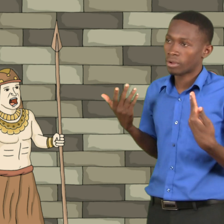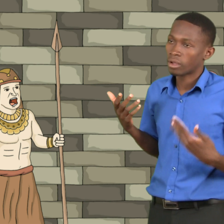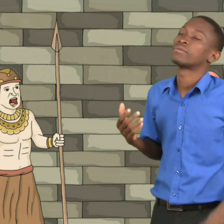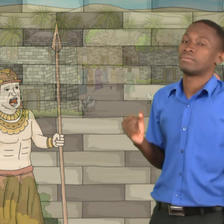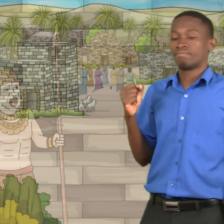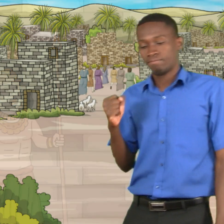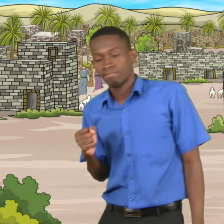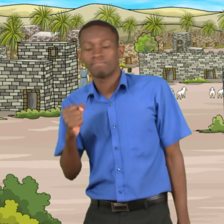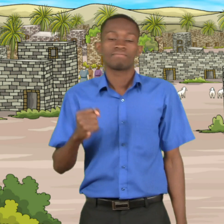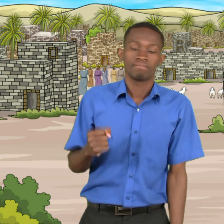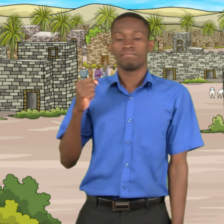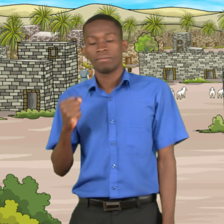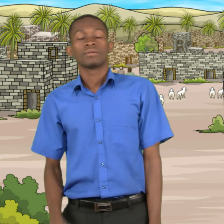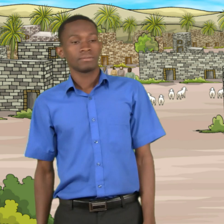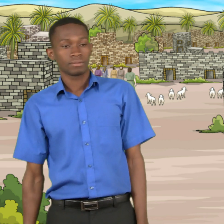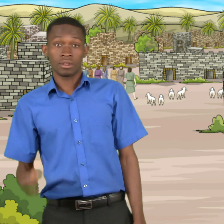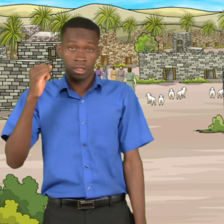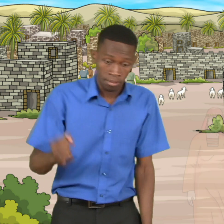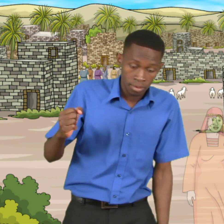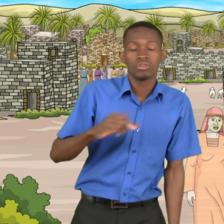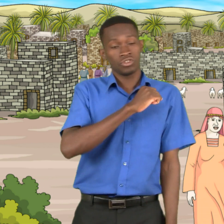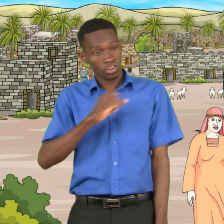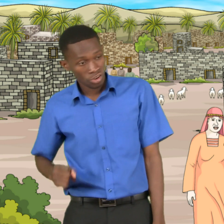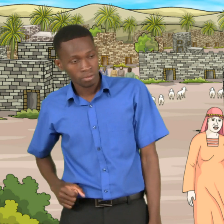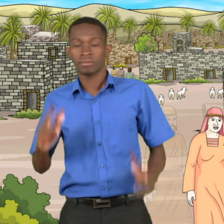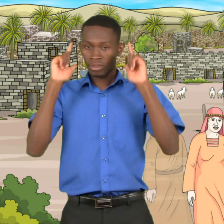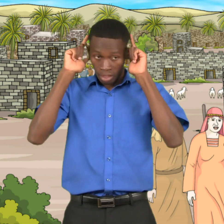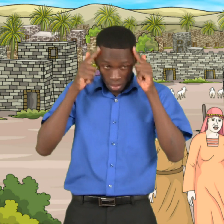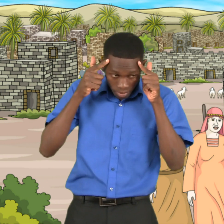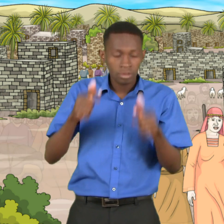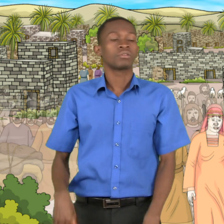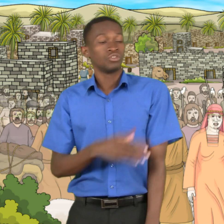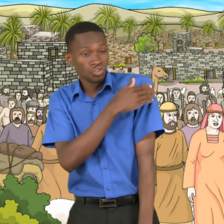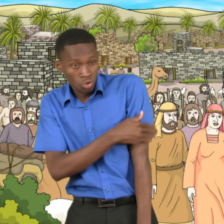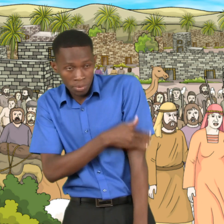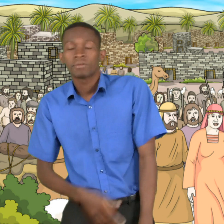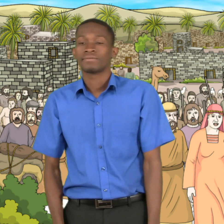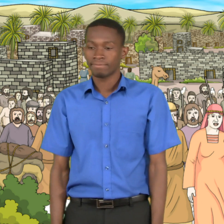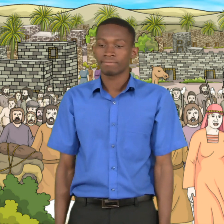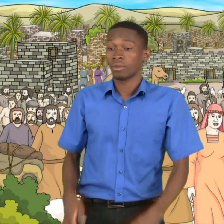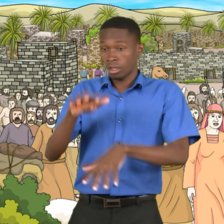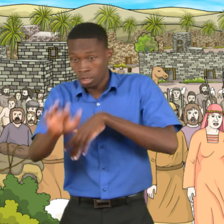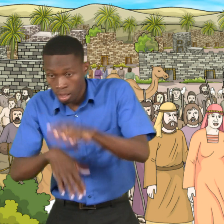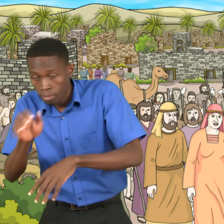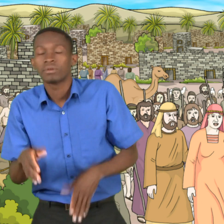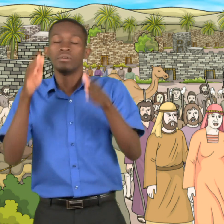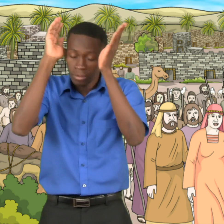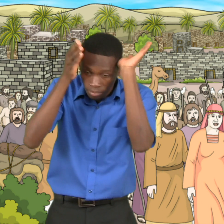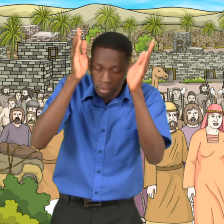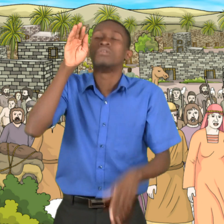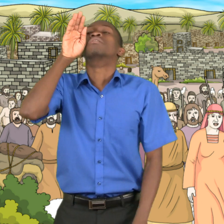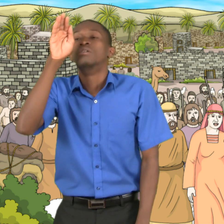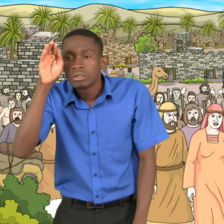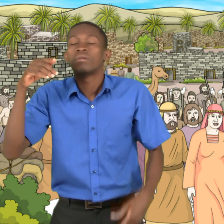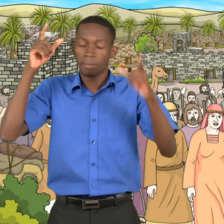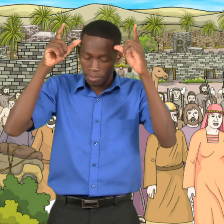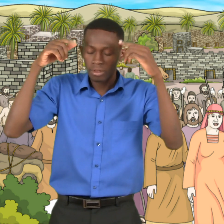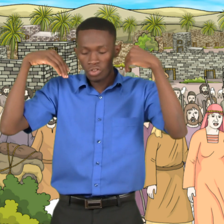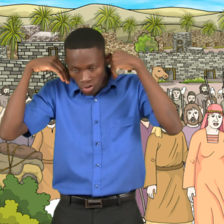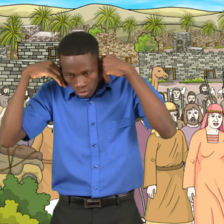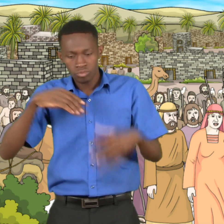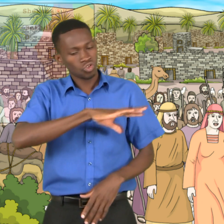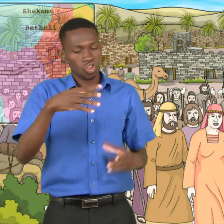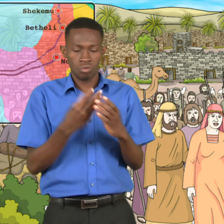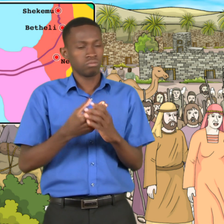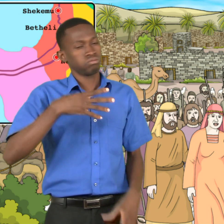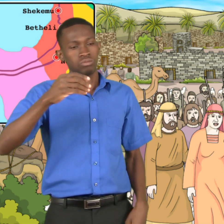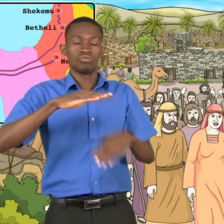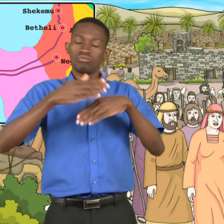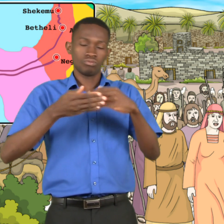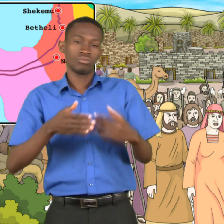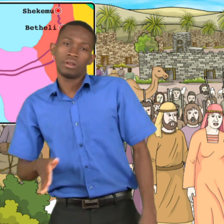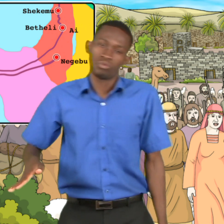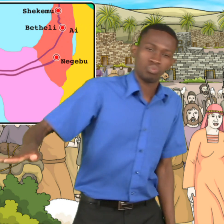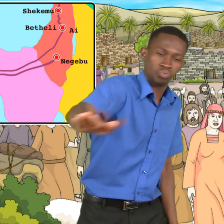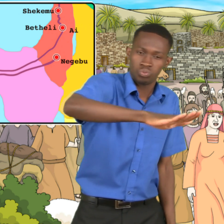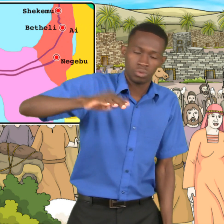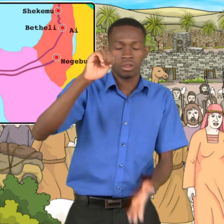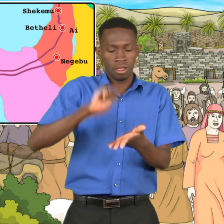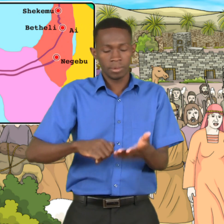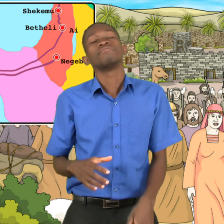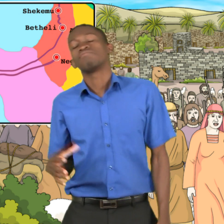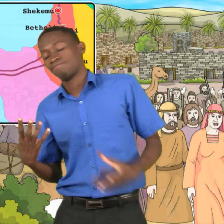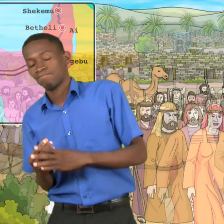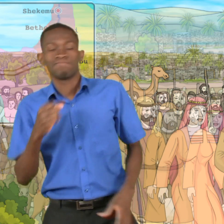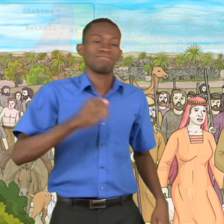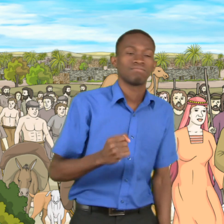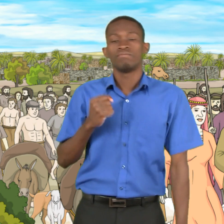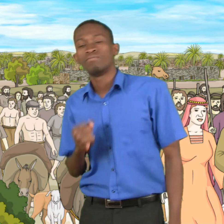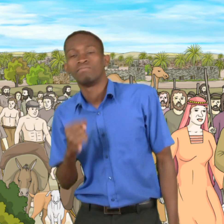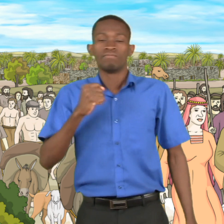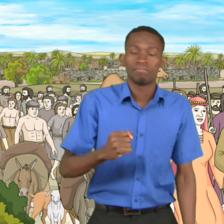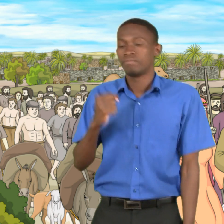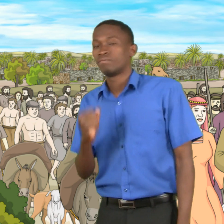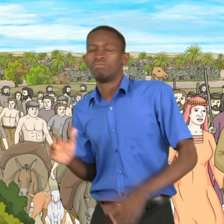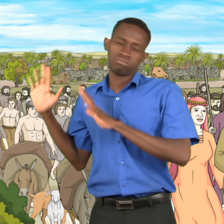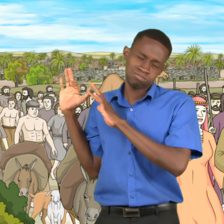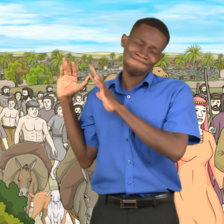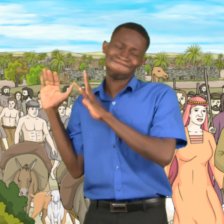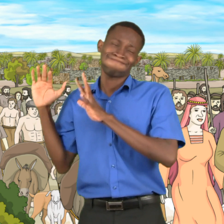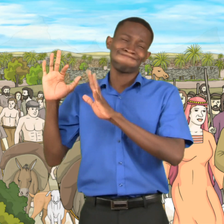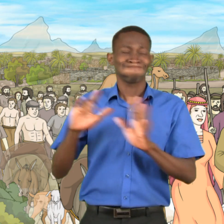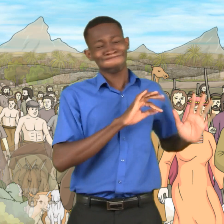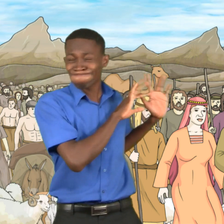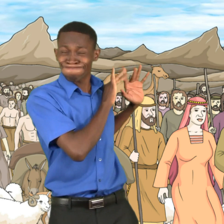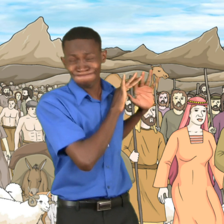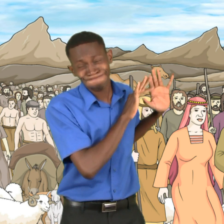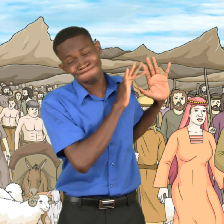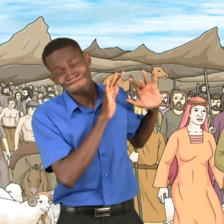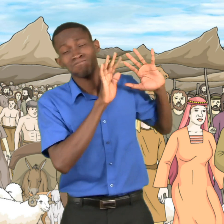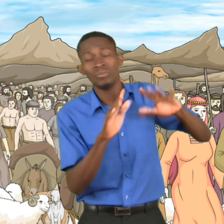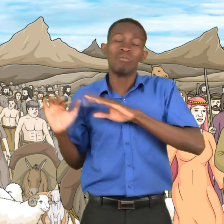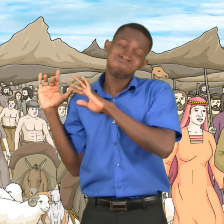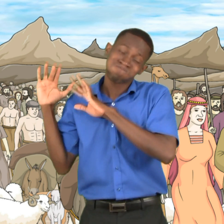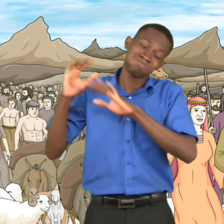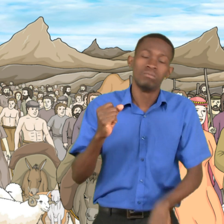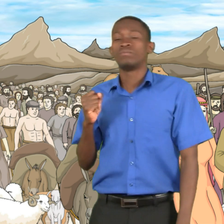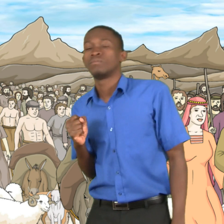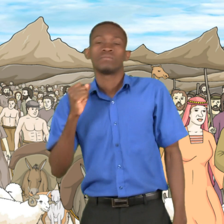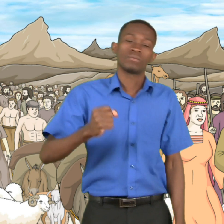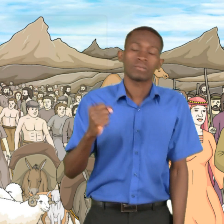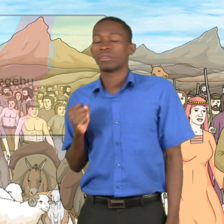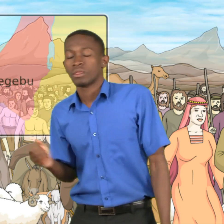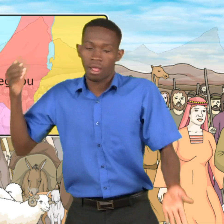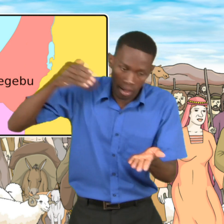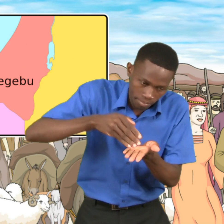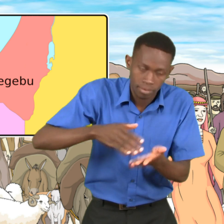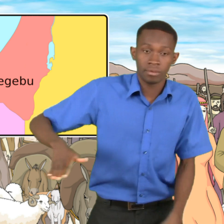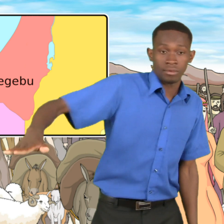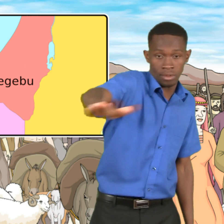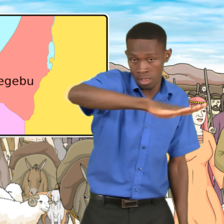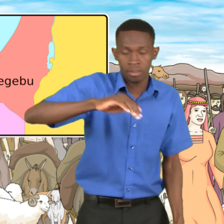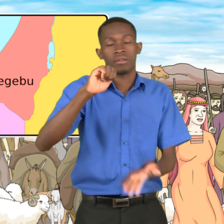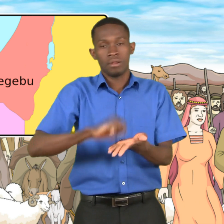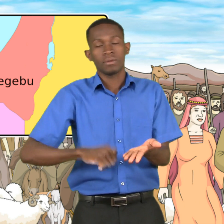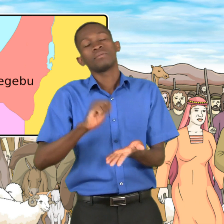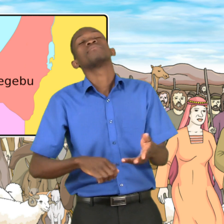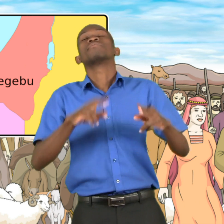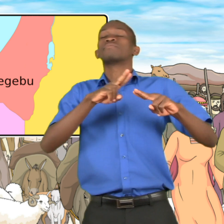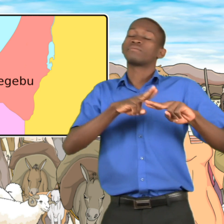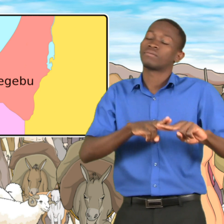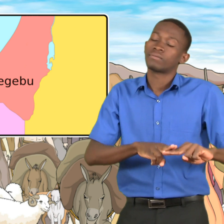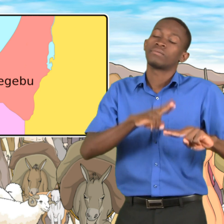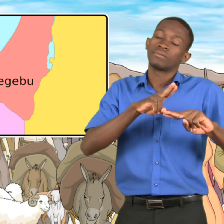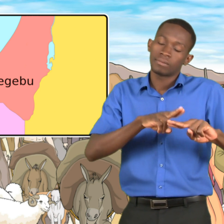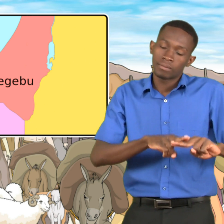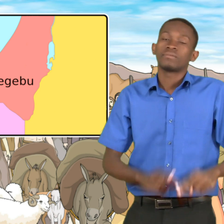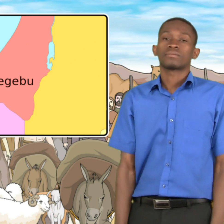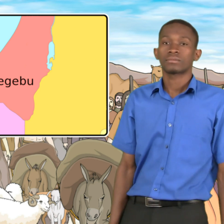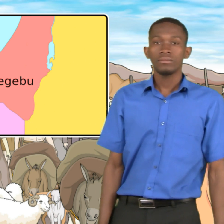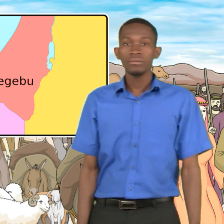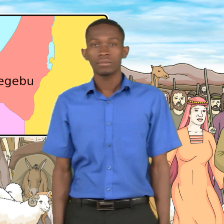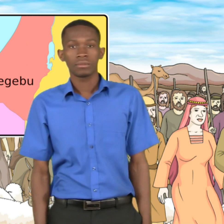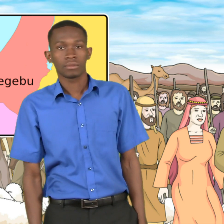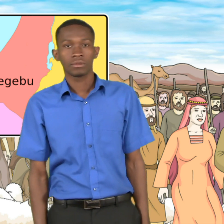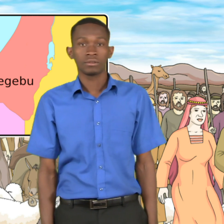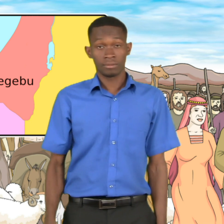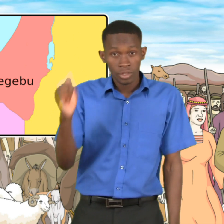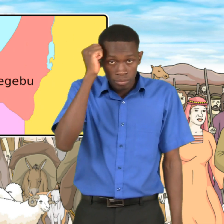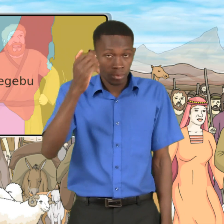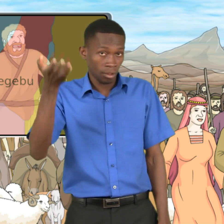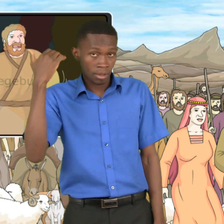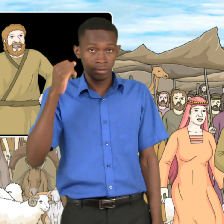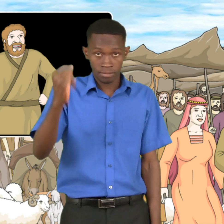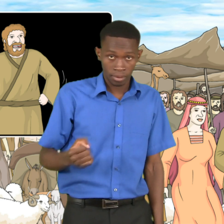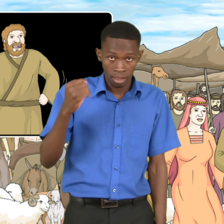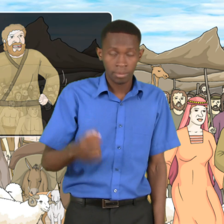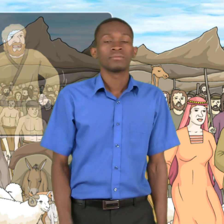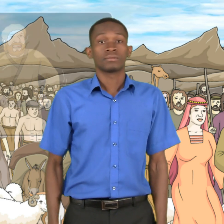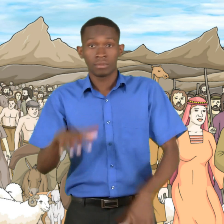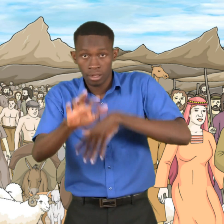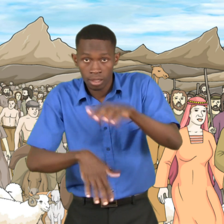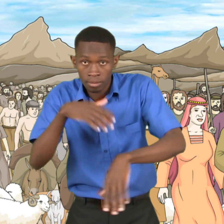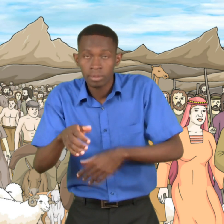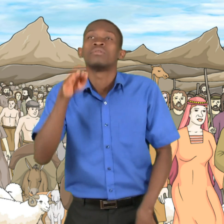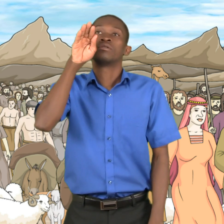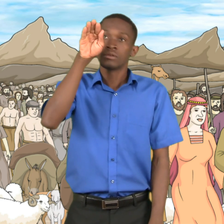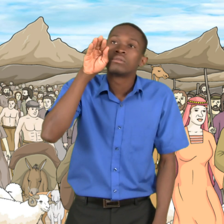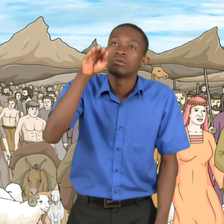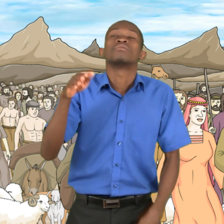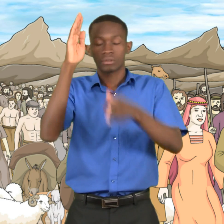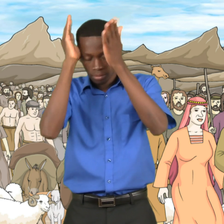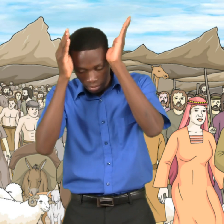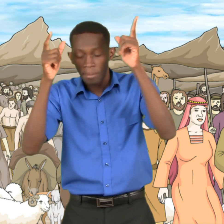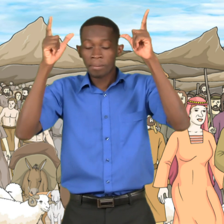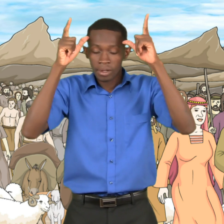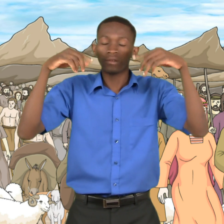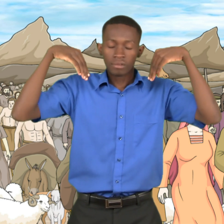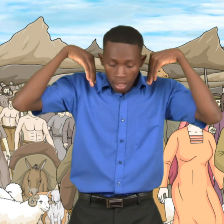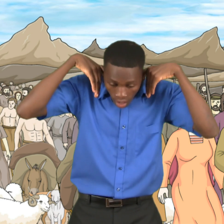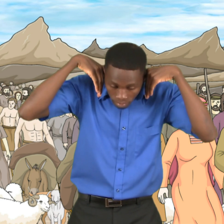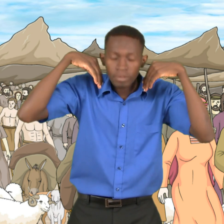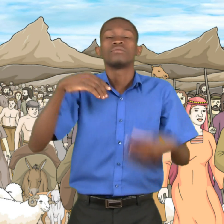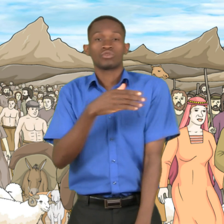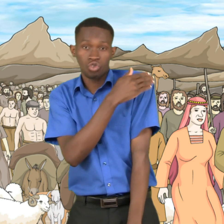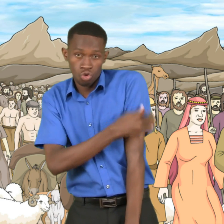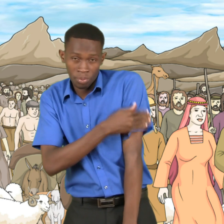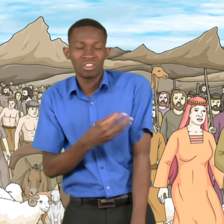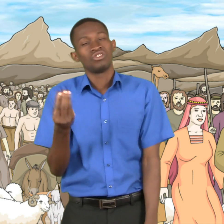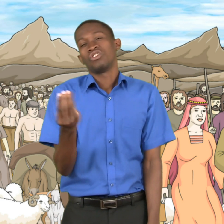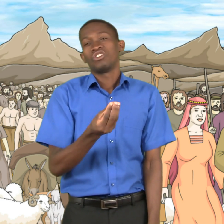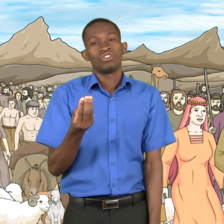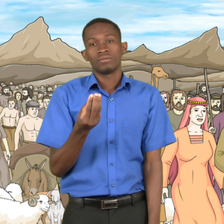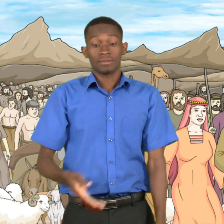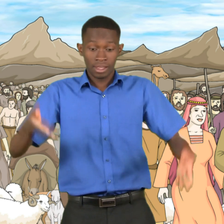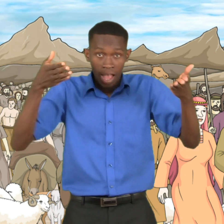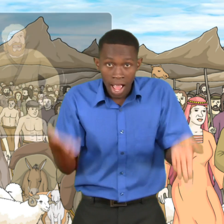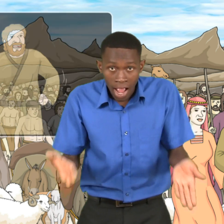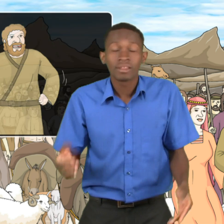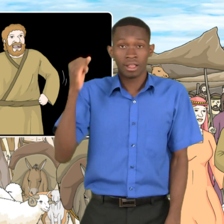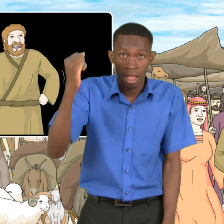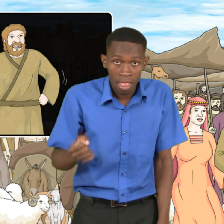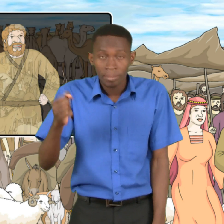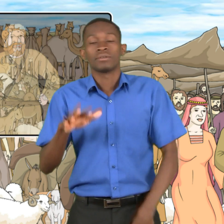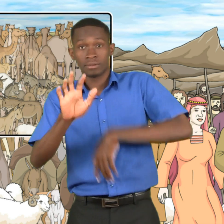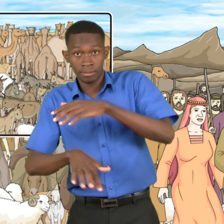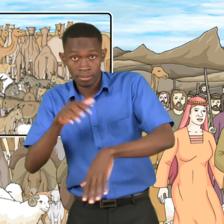So Abram went up out of Egypt into the Negev—he and his wife and all his possessions—and Lot was with him.